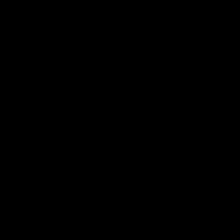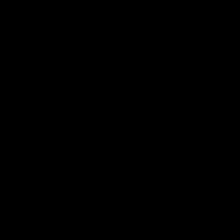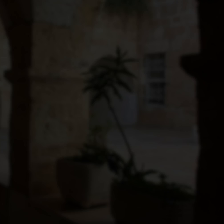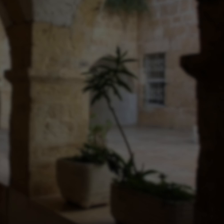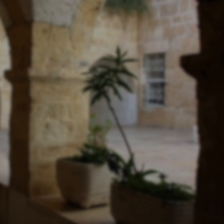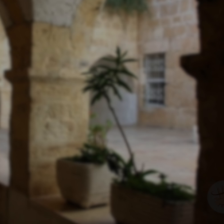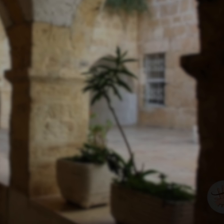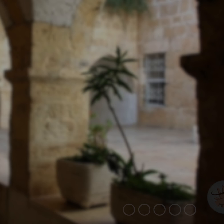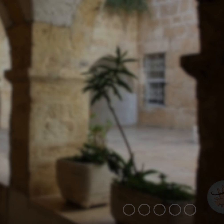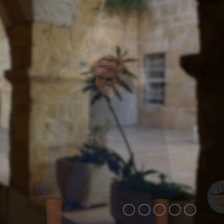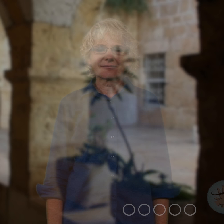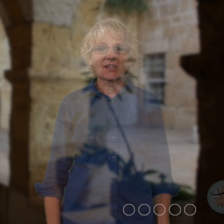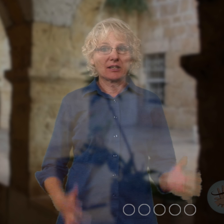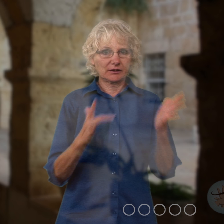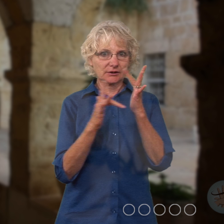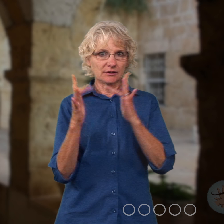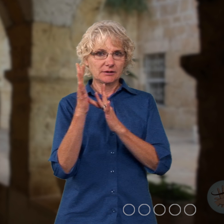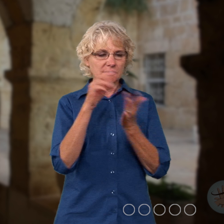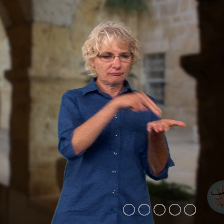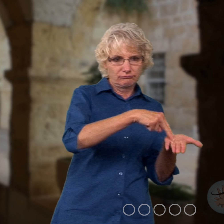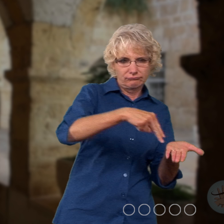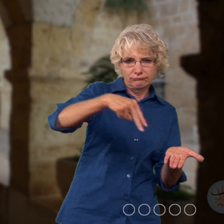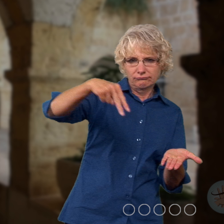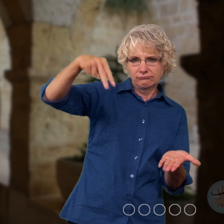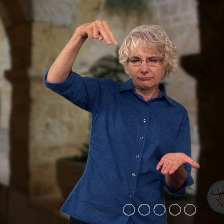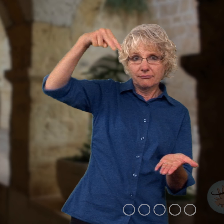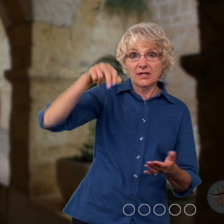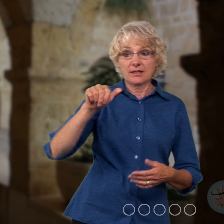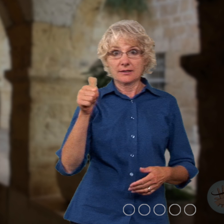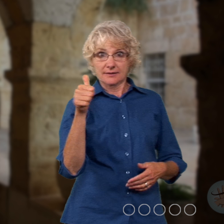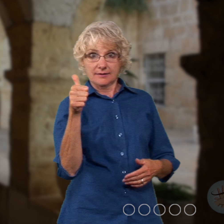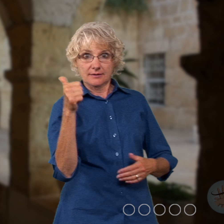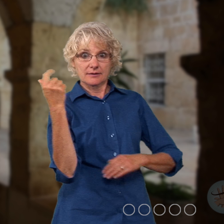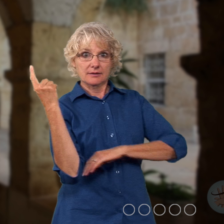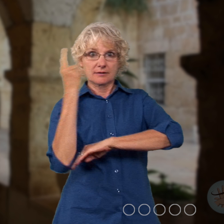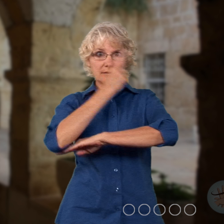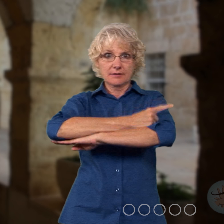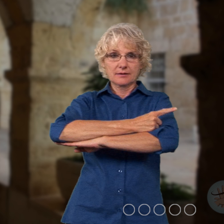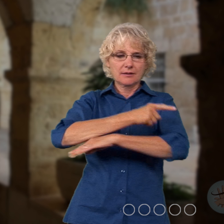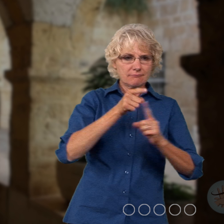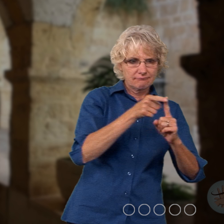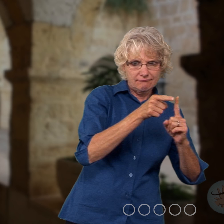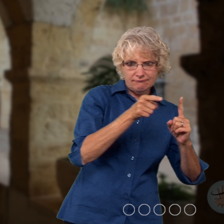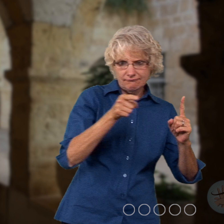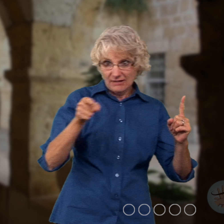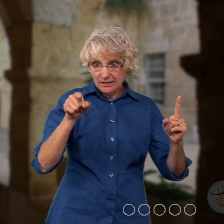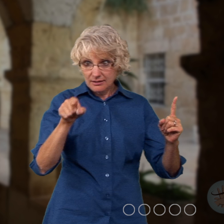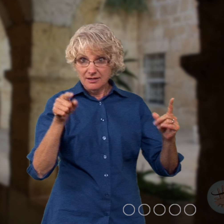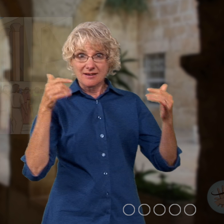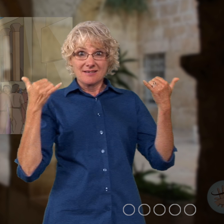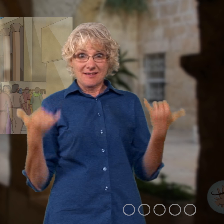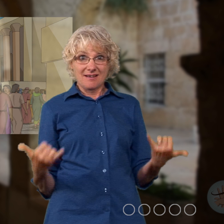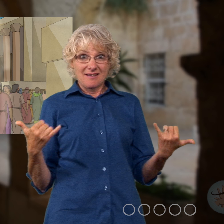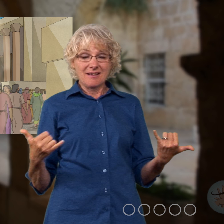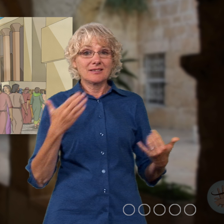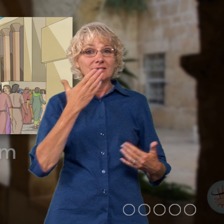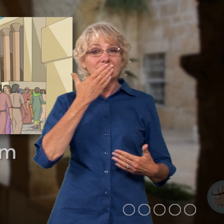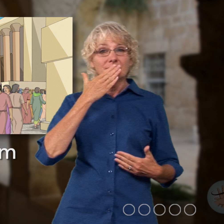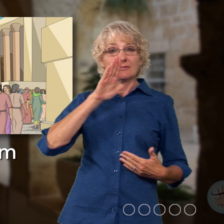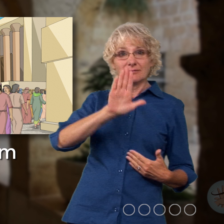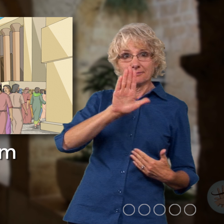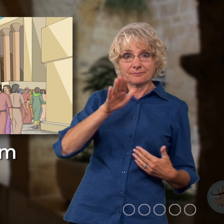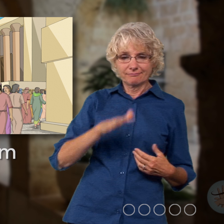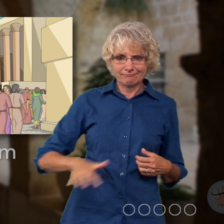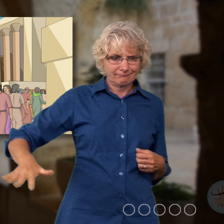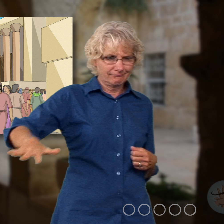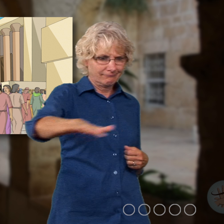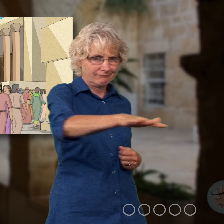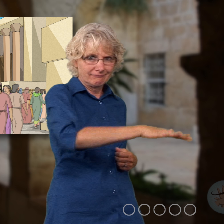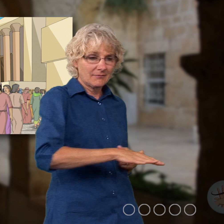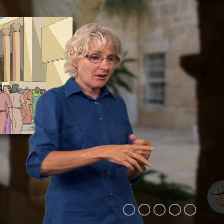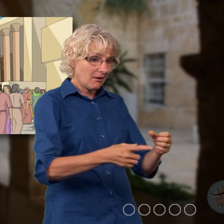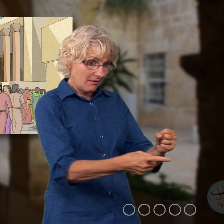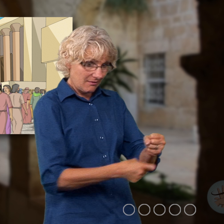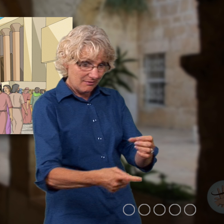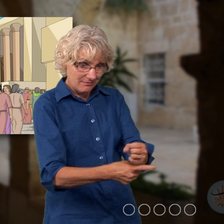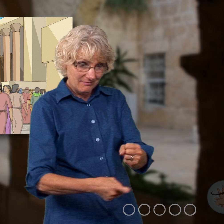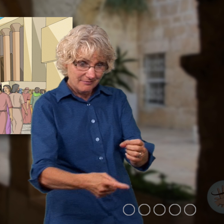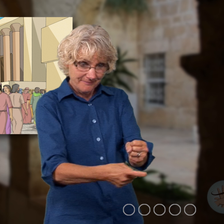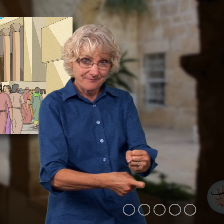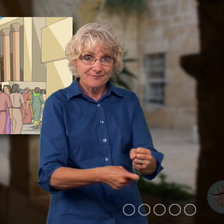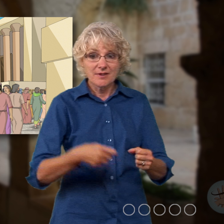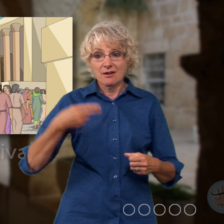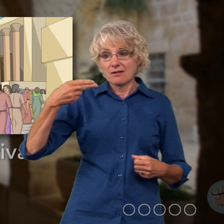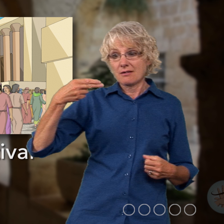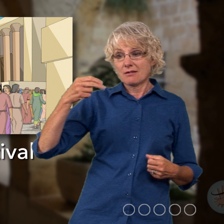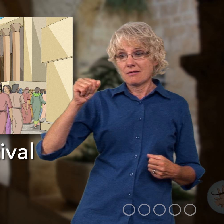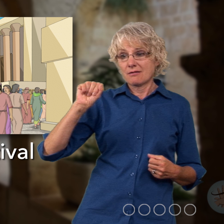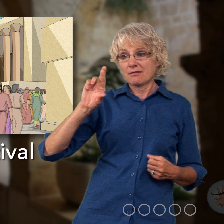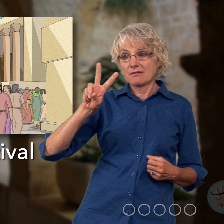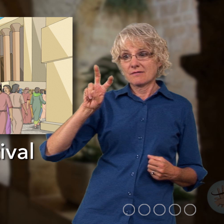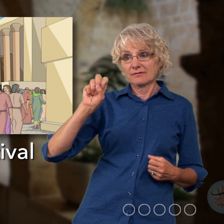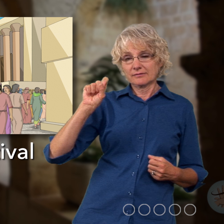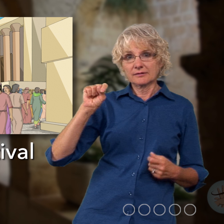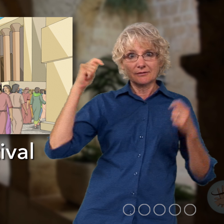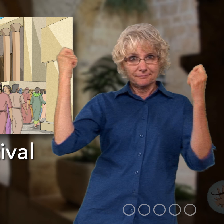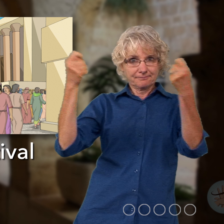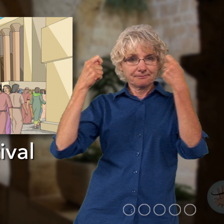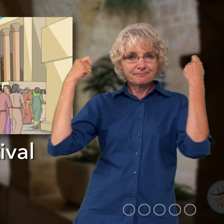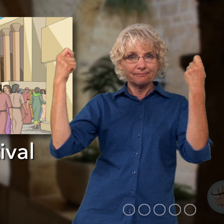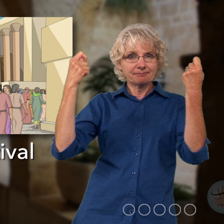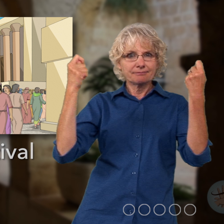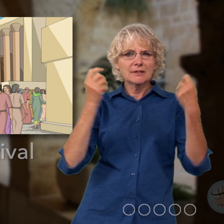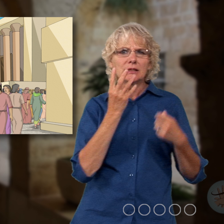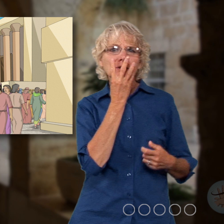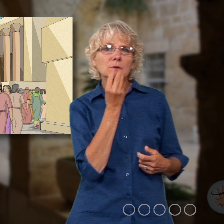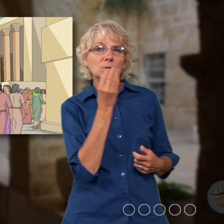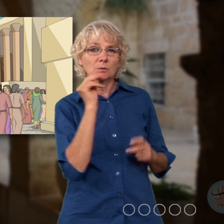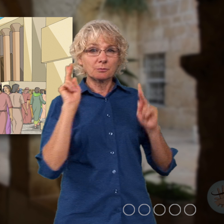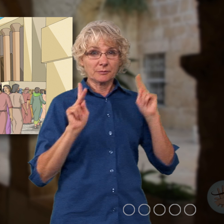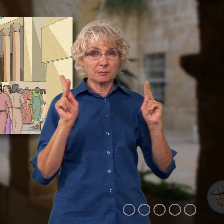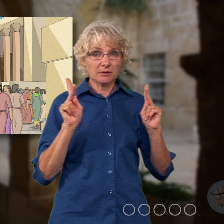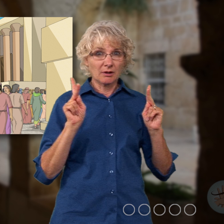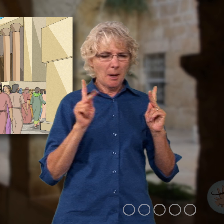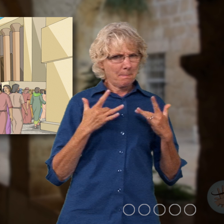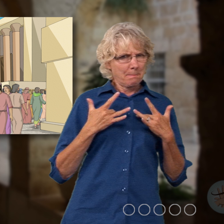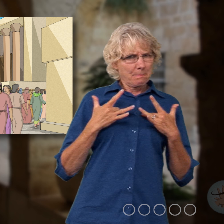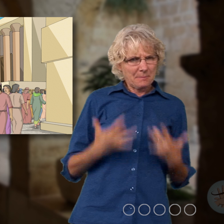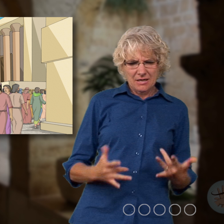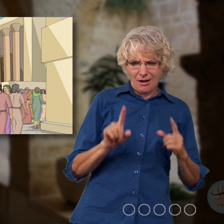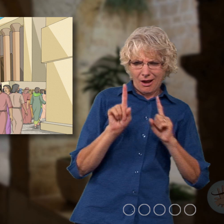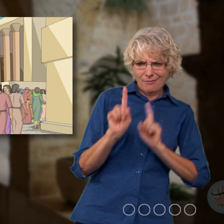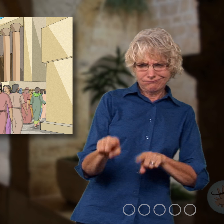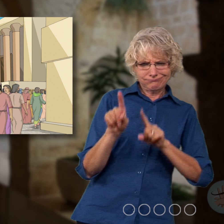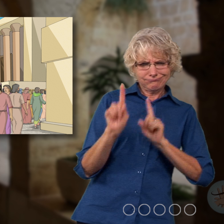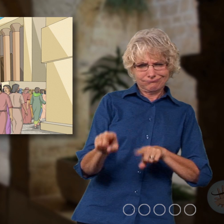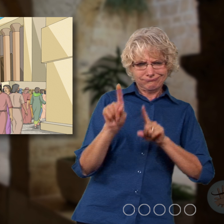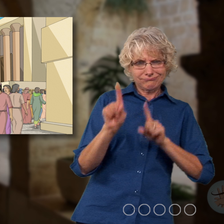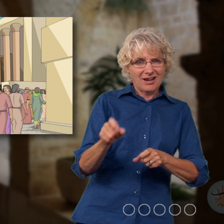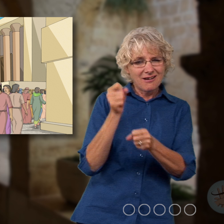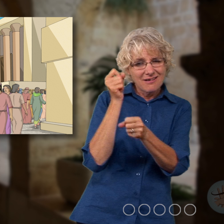Now there were dwelling in Jerusalem God-fearing Jews from every nation under heaven. Parthians, Medes, and Elamites;